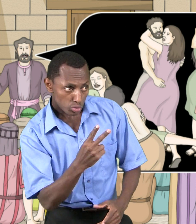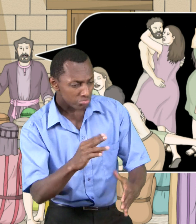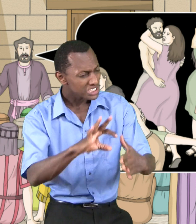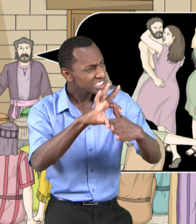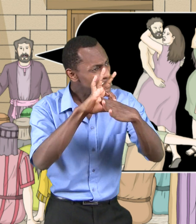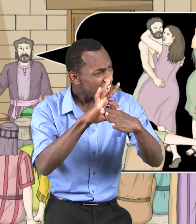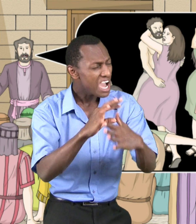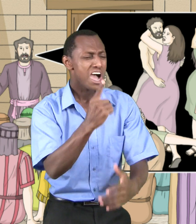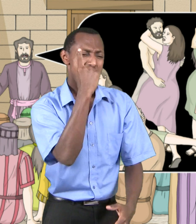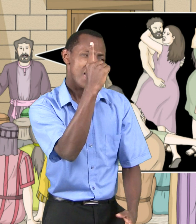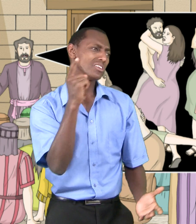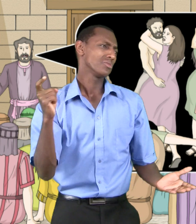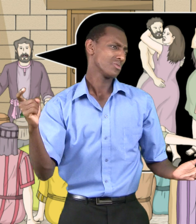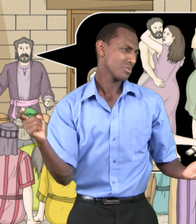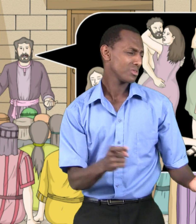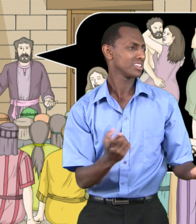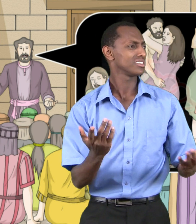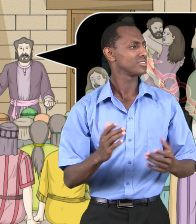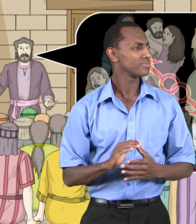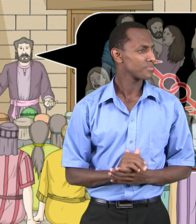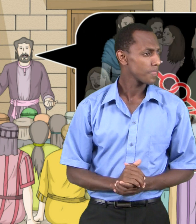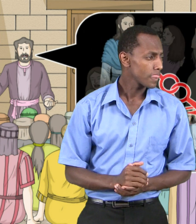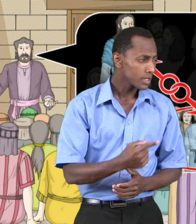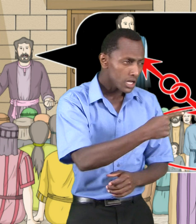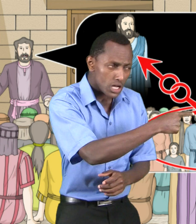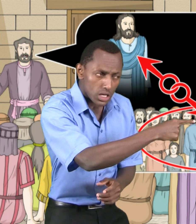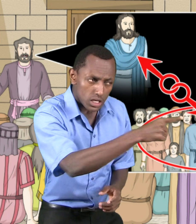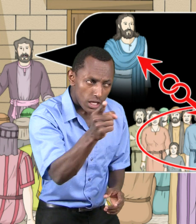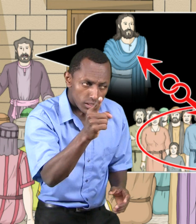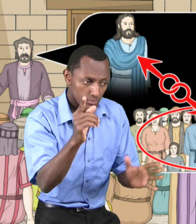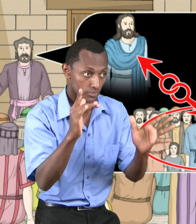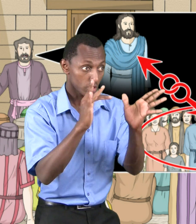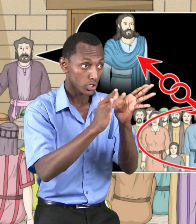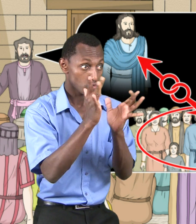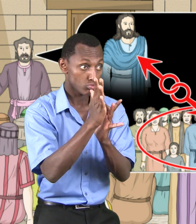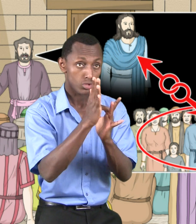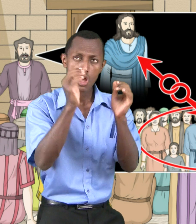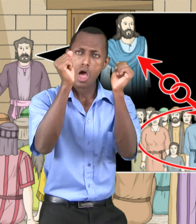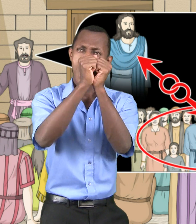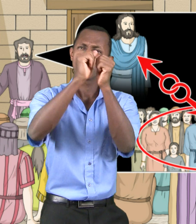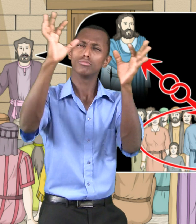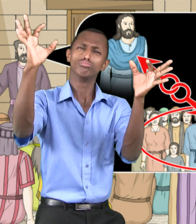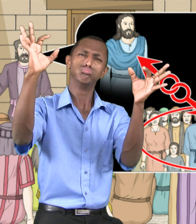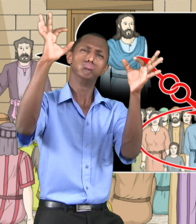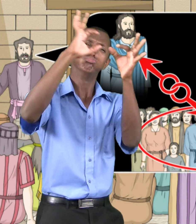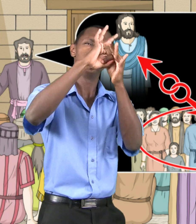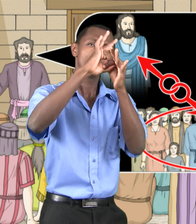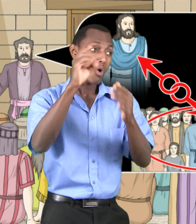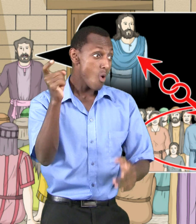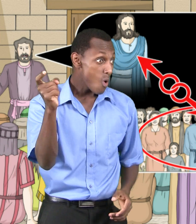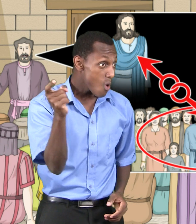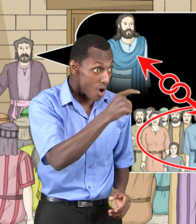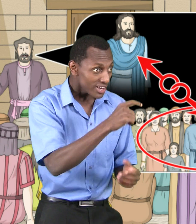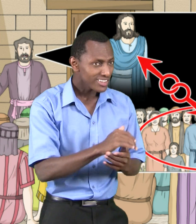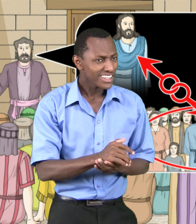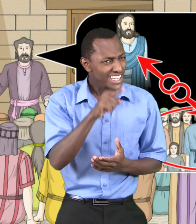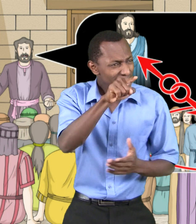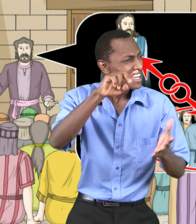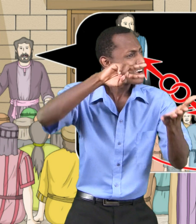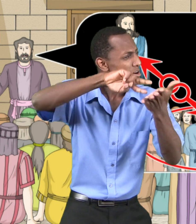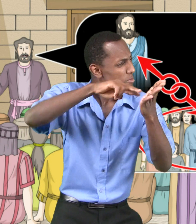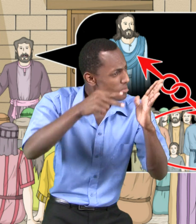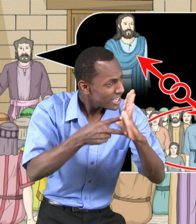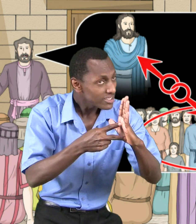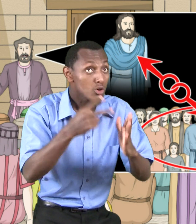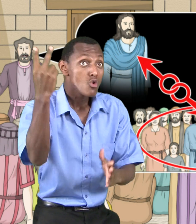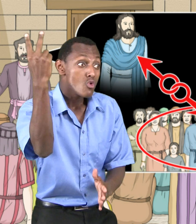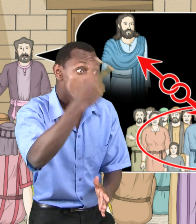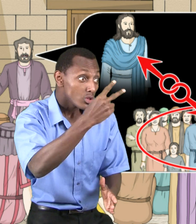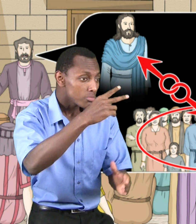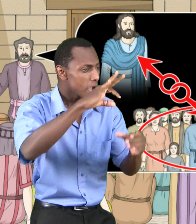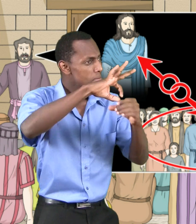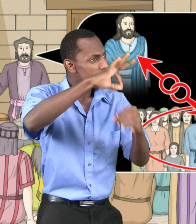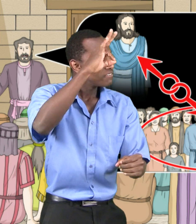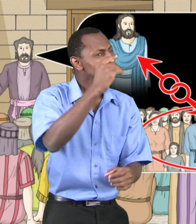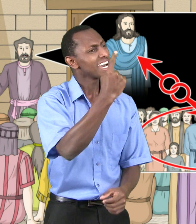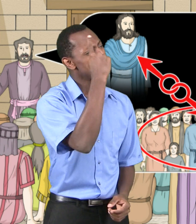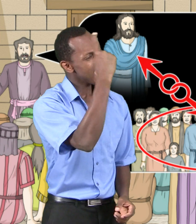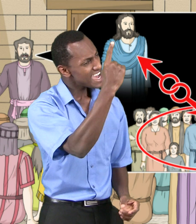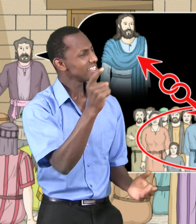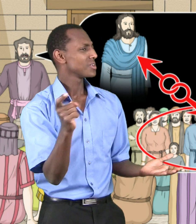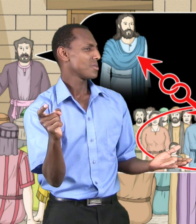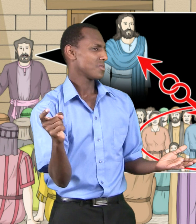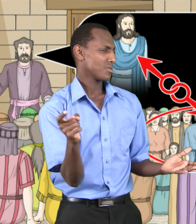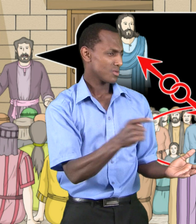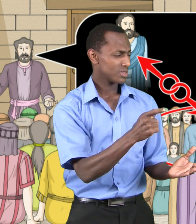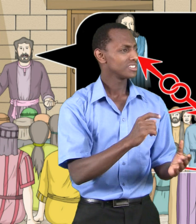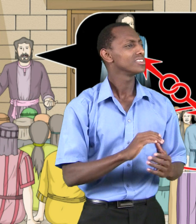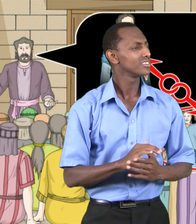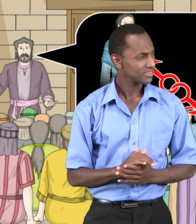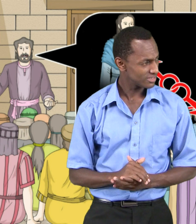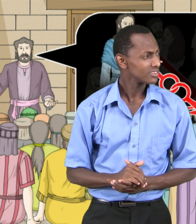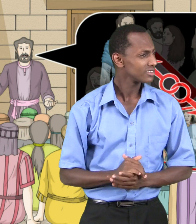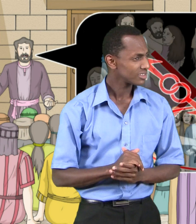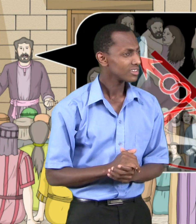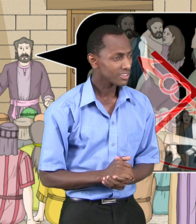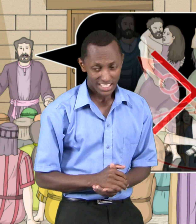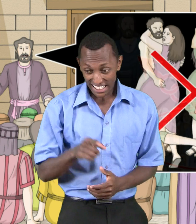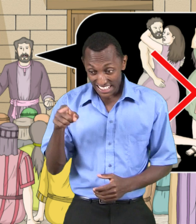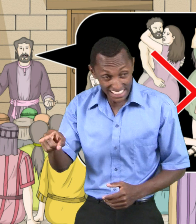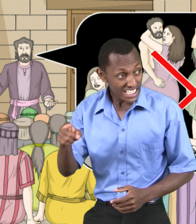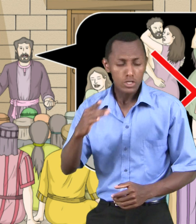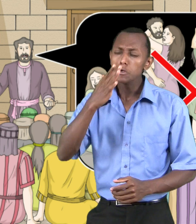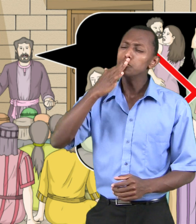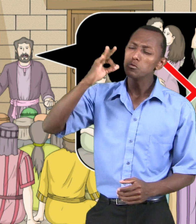But he who unites himself with the Lord is one with Him in spirit.